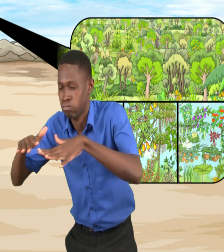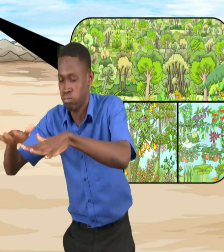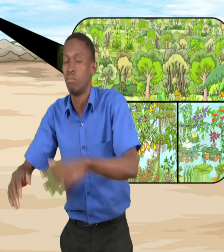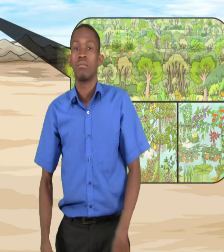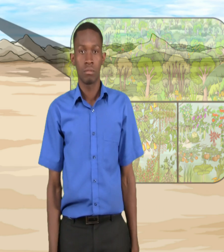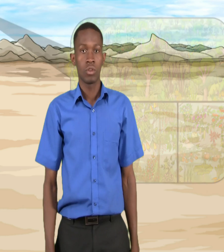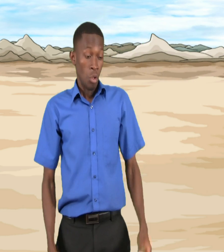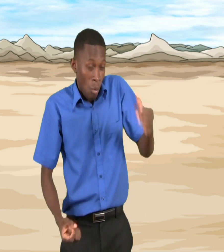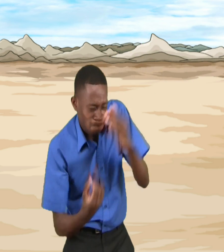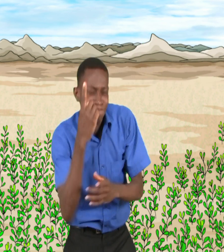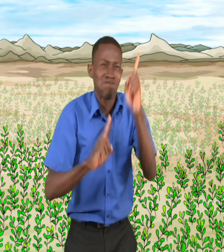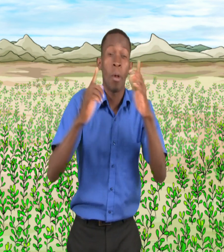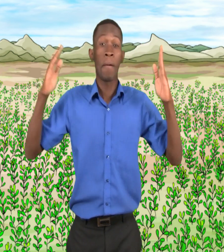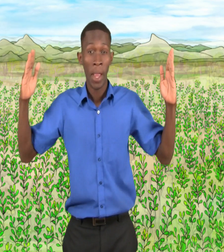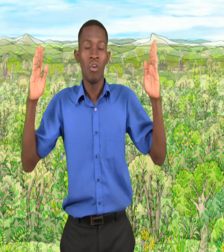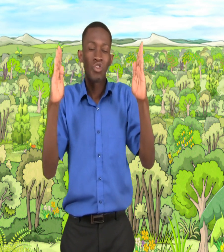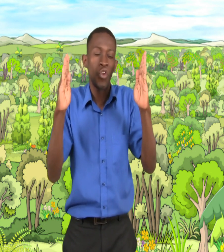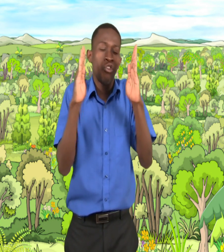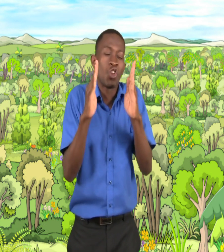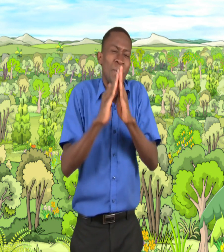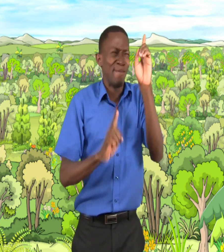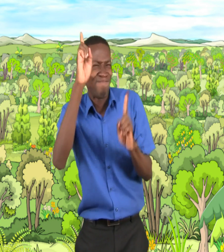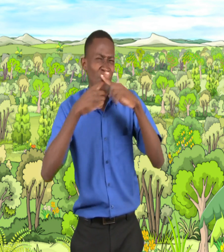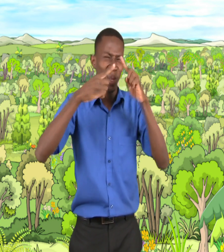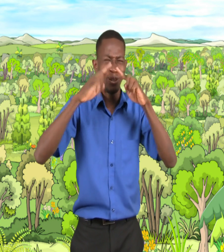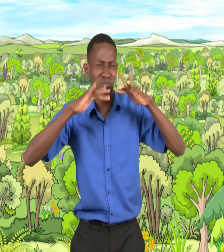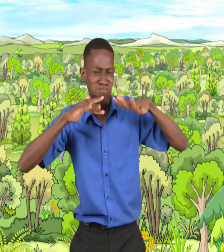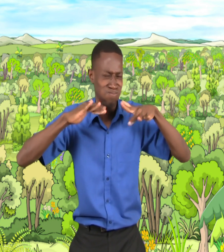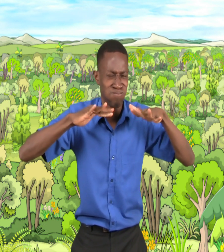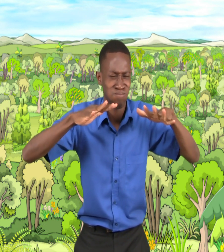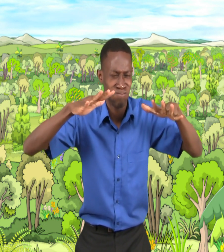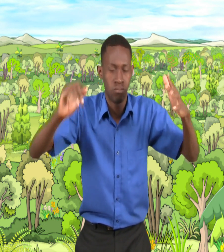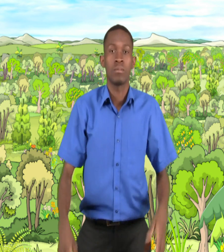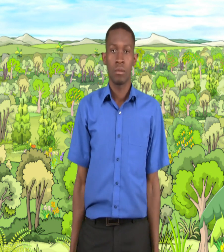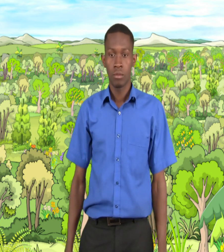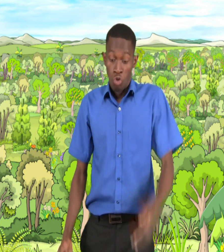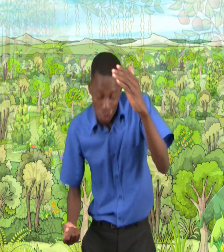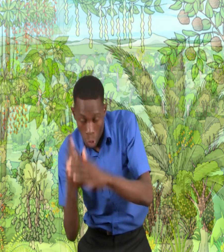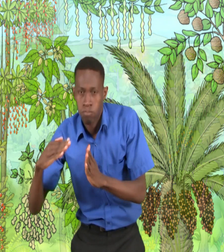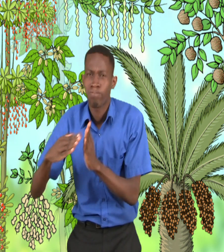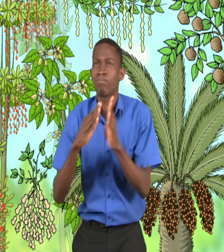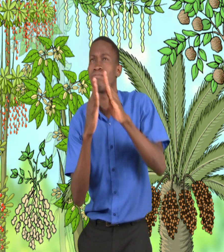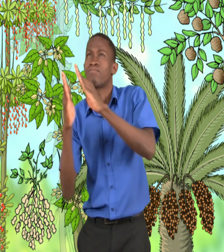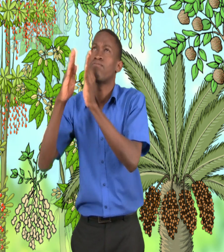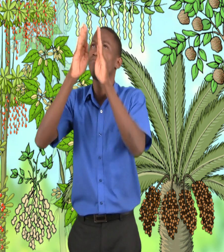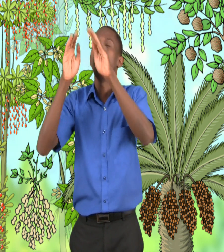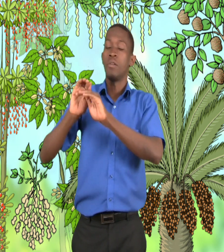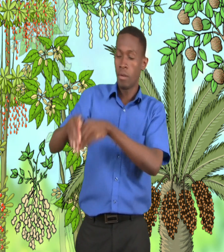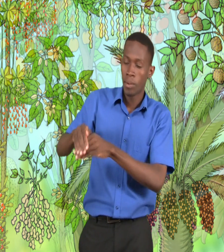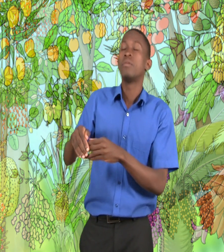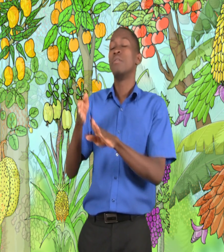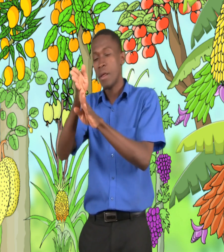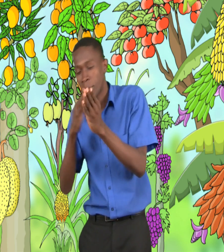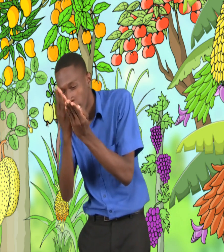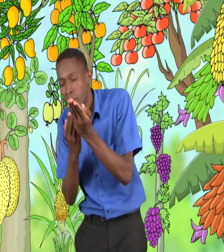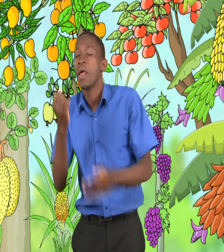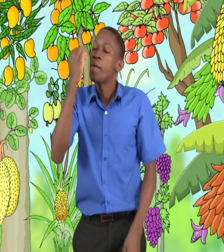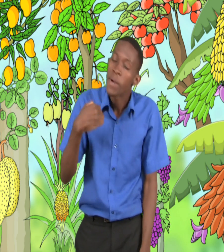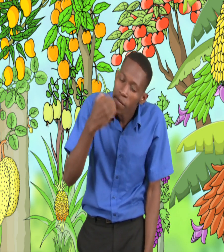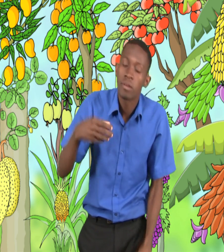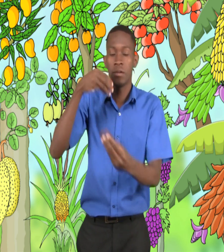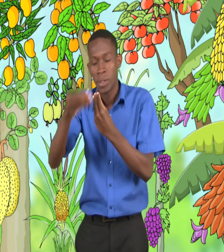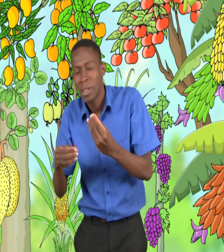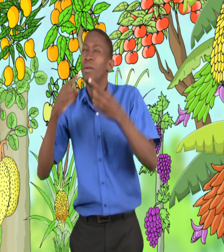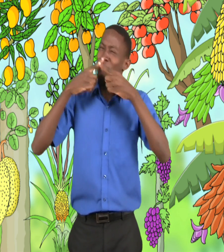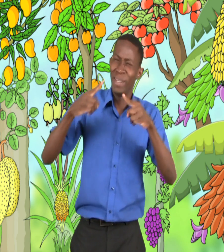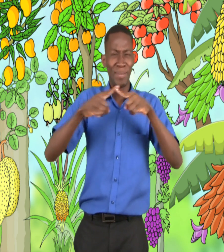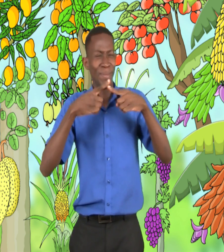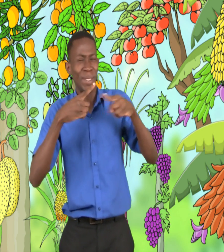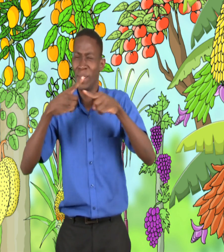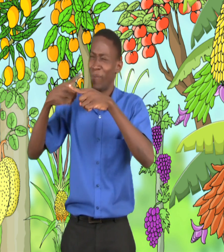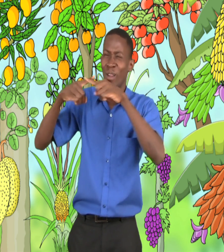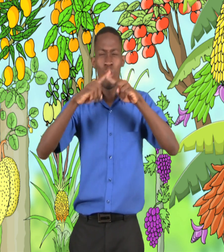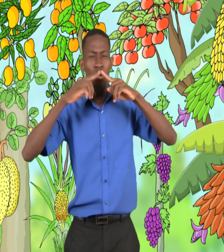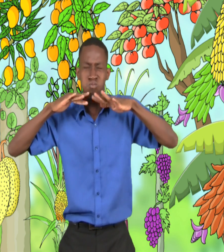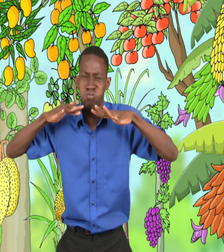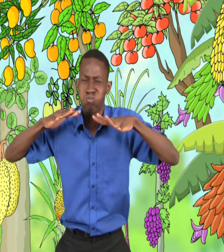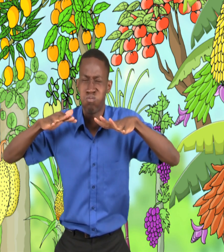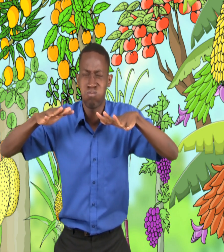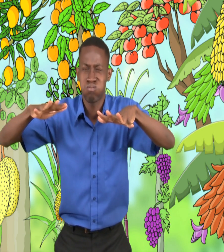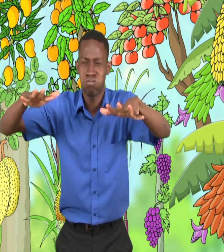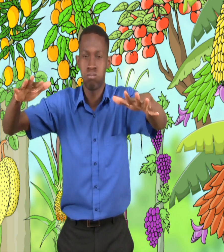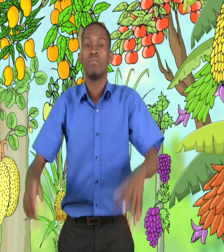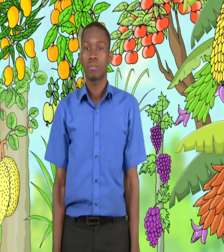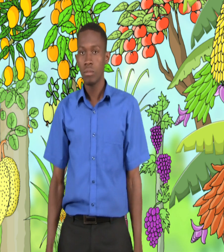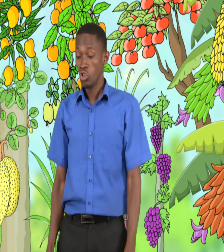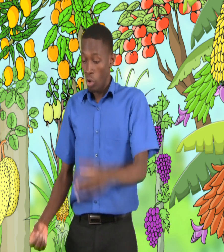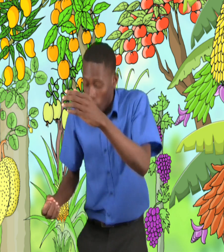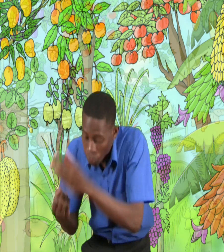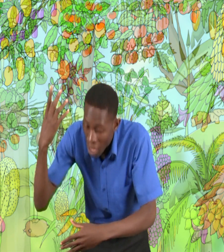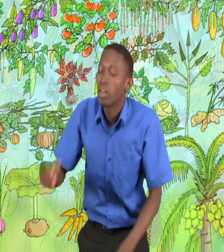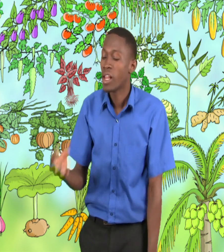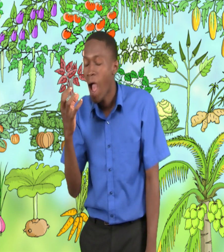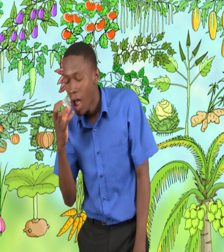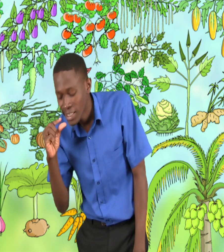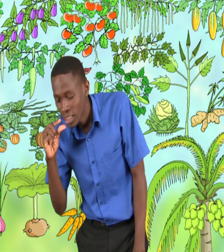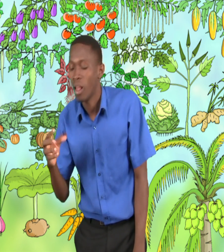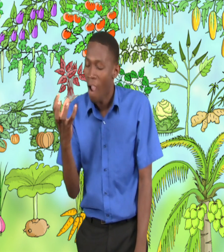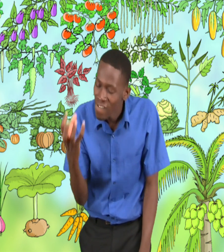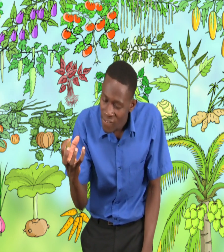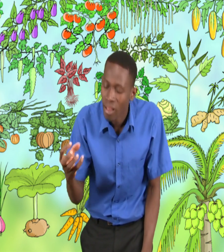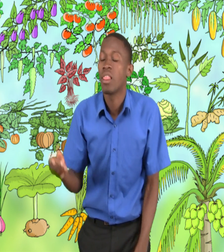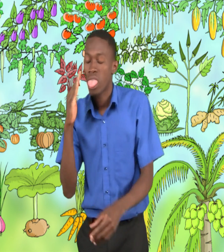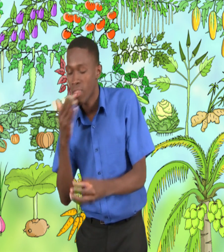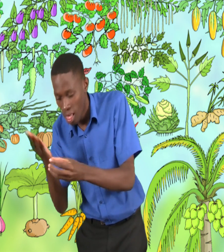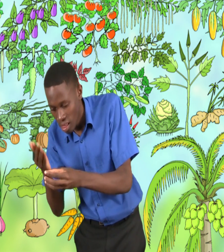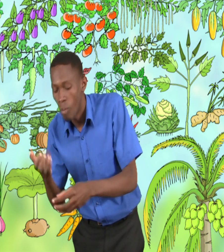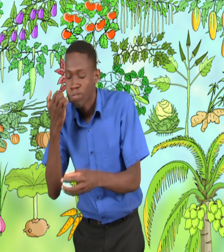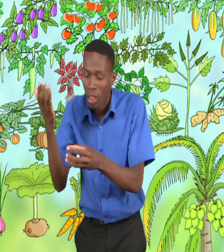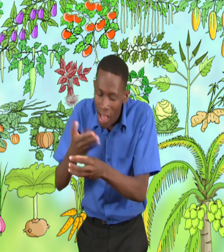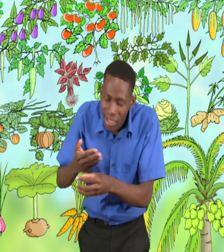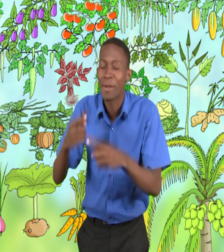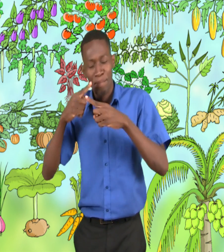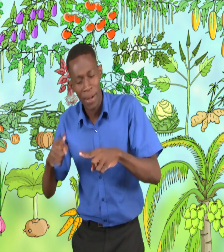The earth produced vegetation: seed-bearing plants according to their kinds and trees bearing fruit with seed according to their kinds.